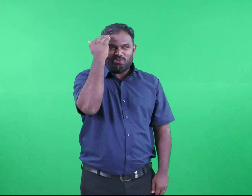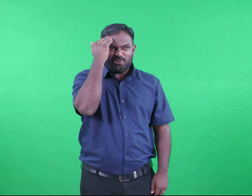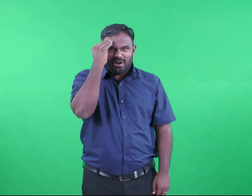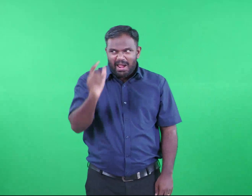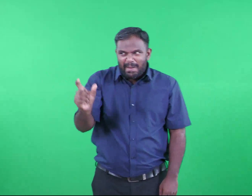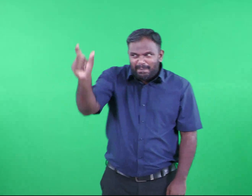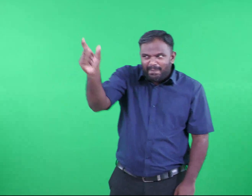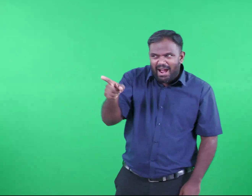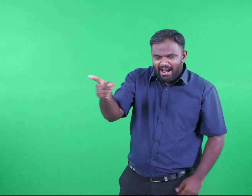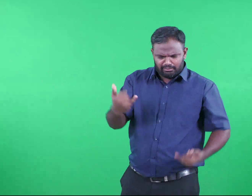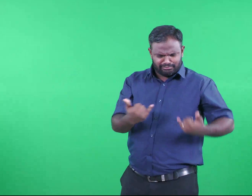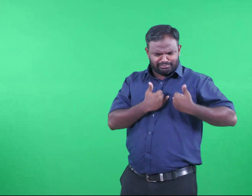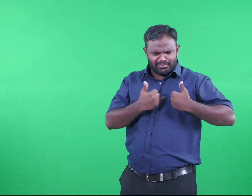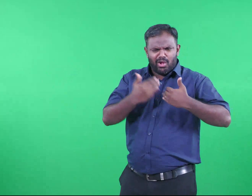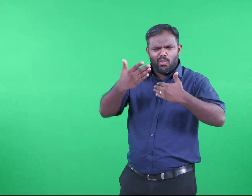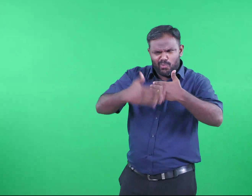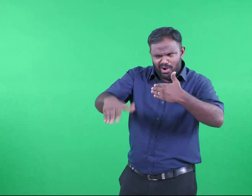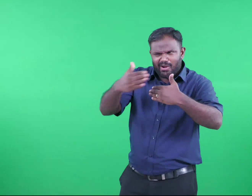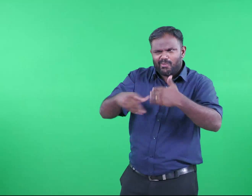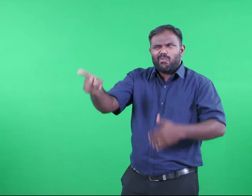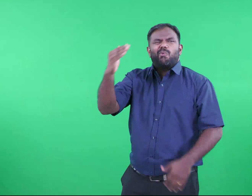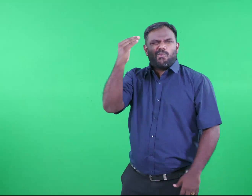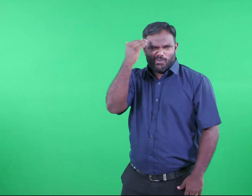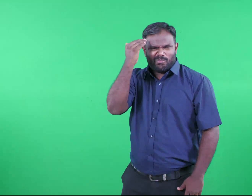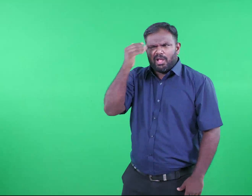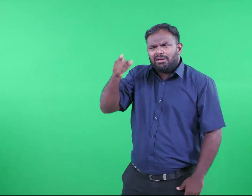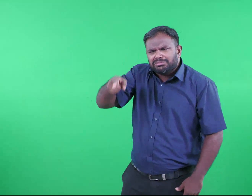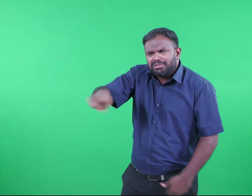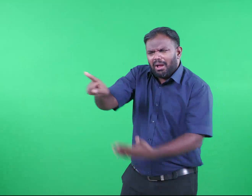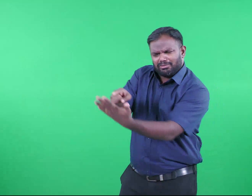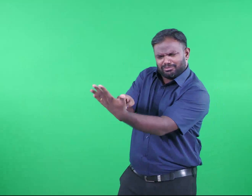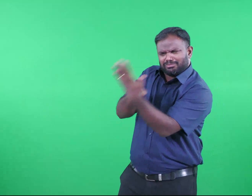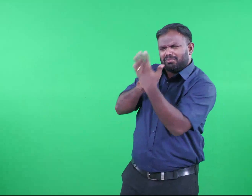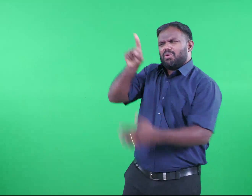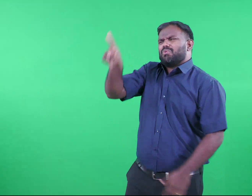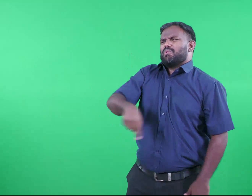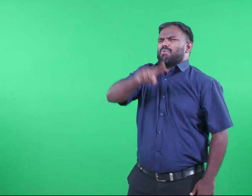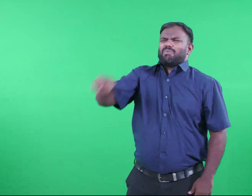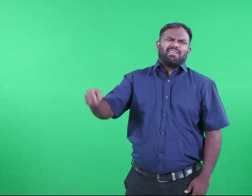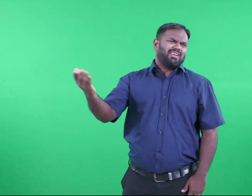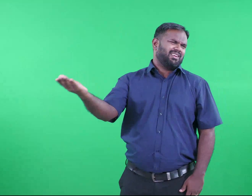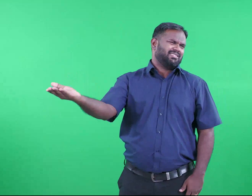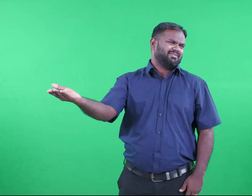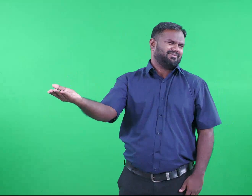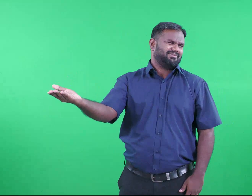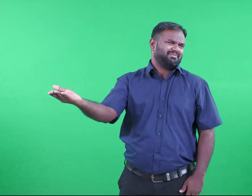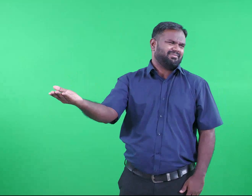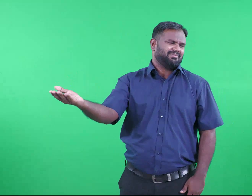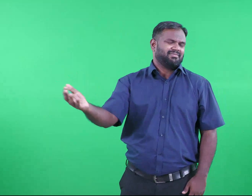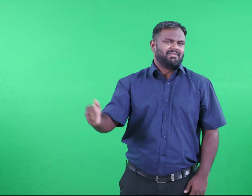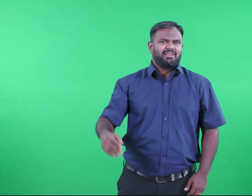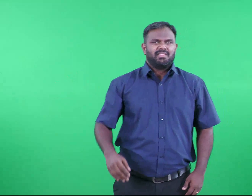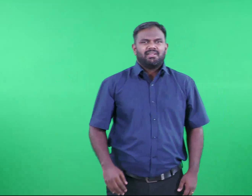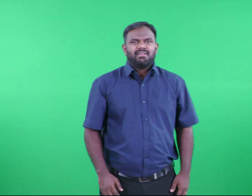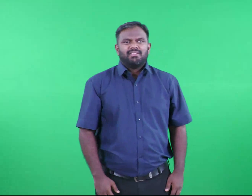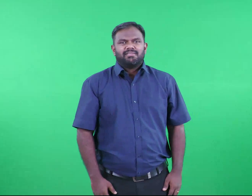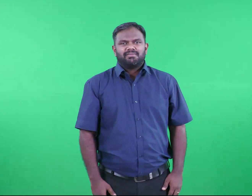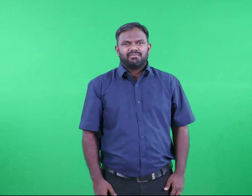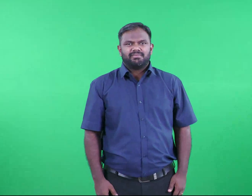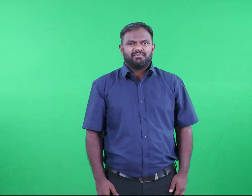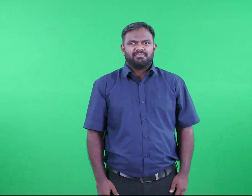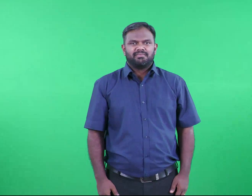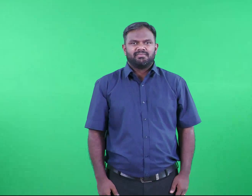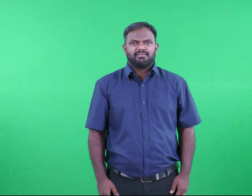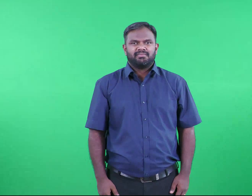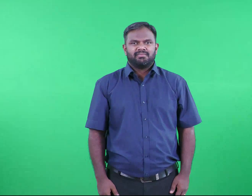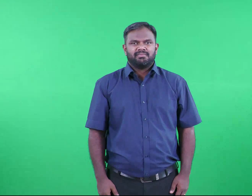he is self-condemned.